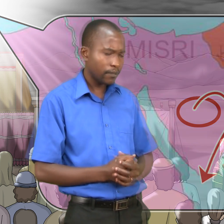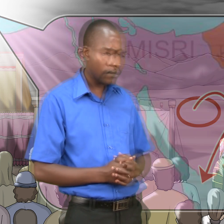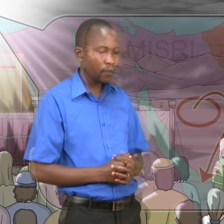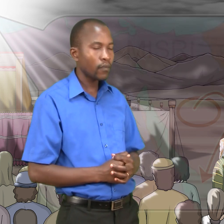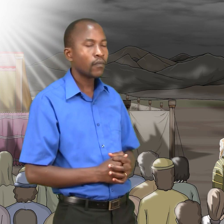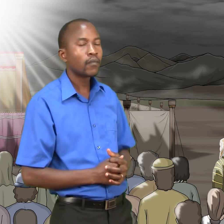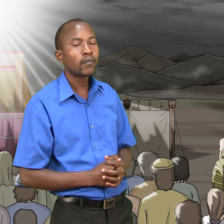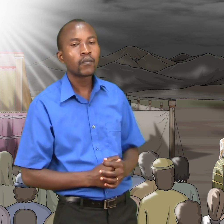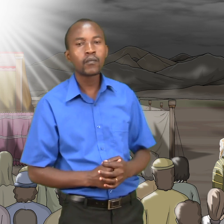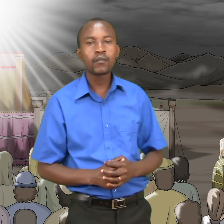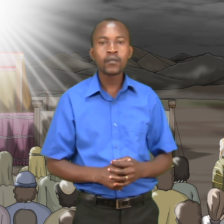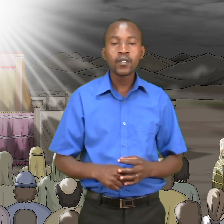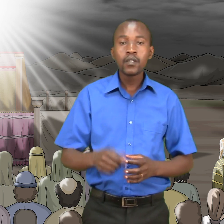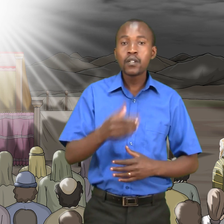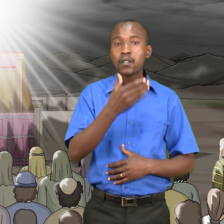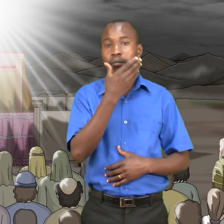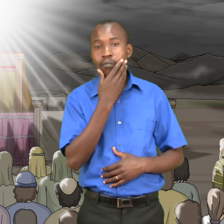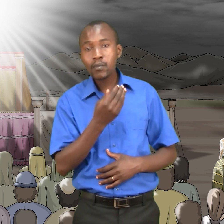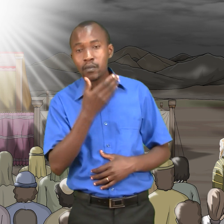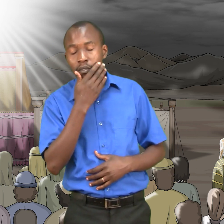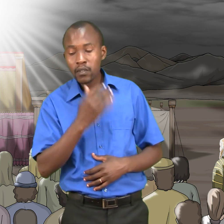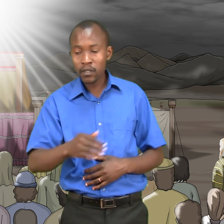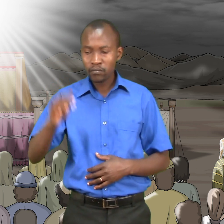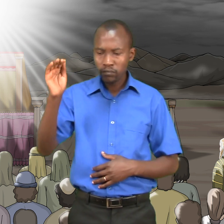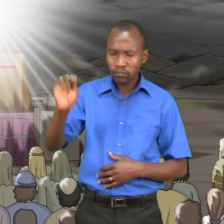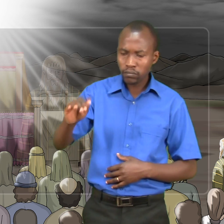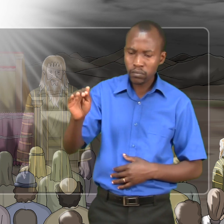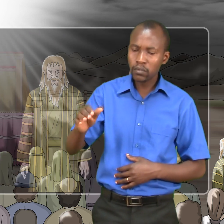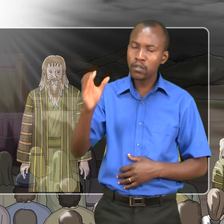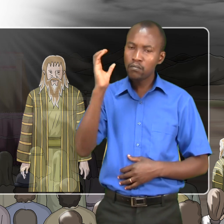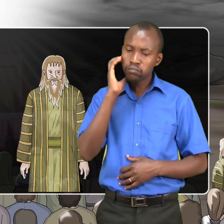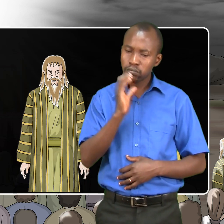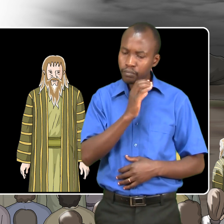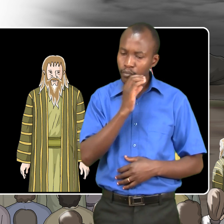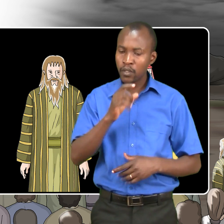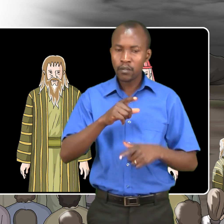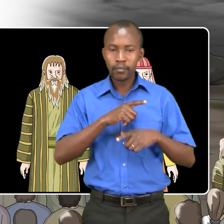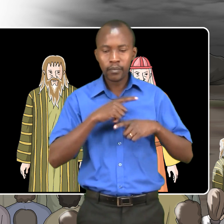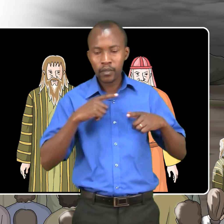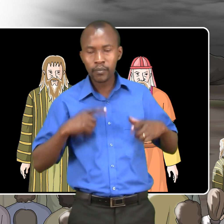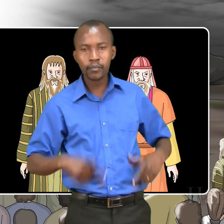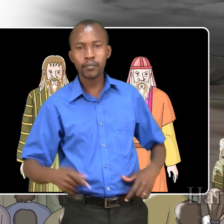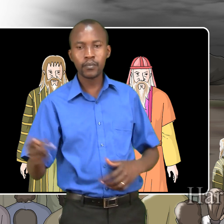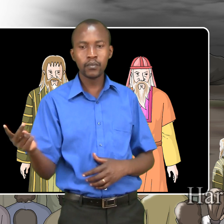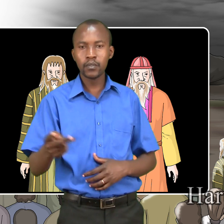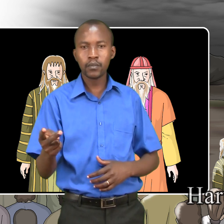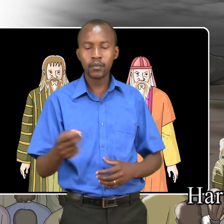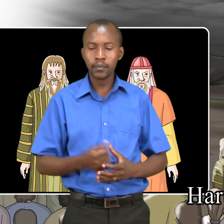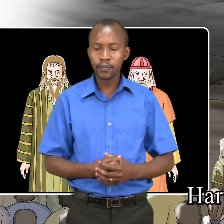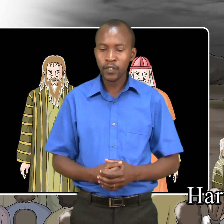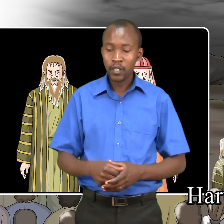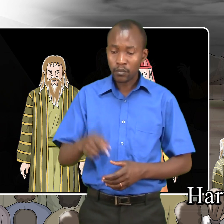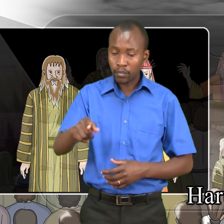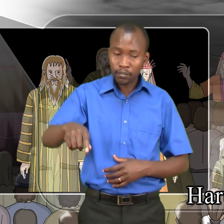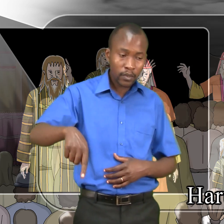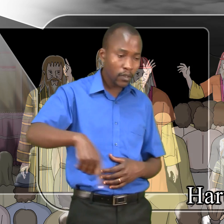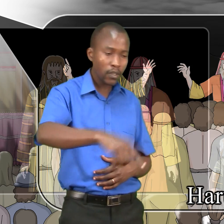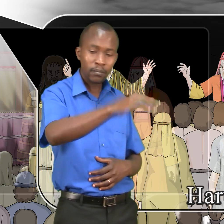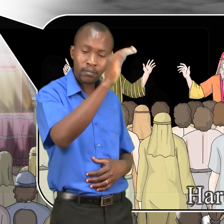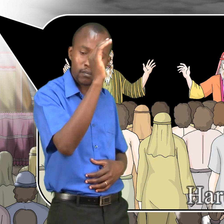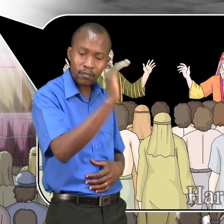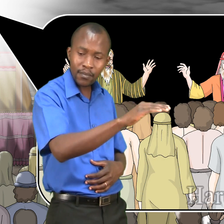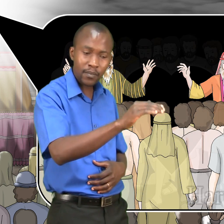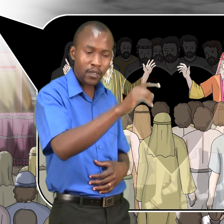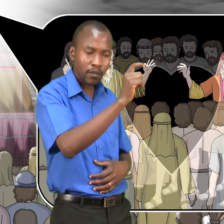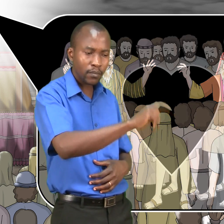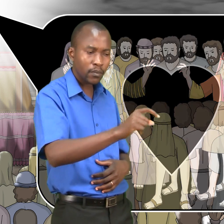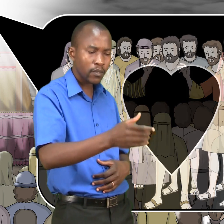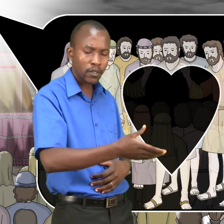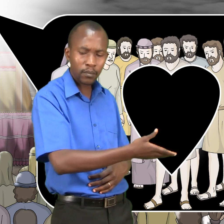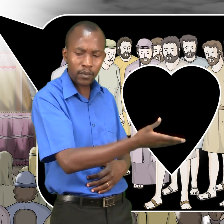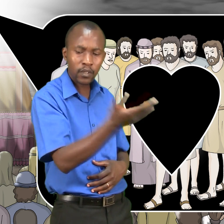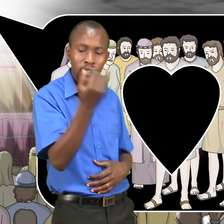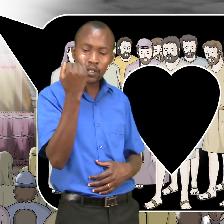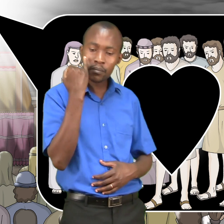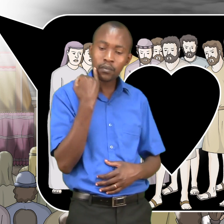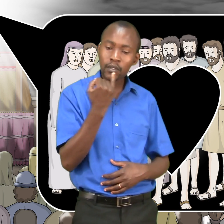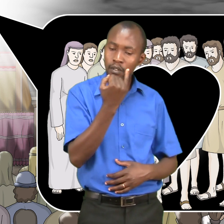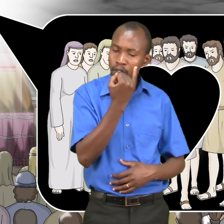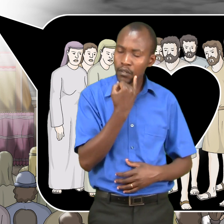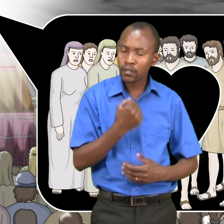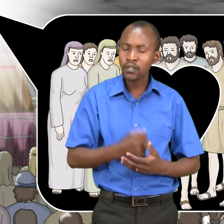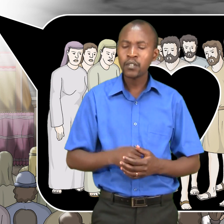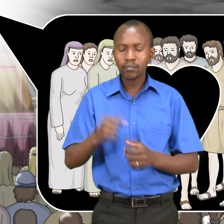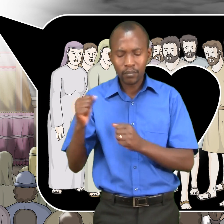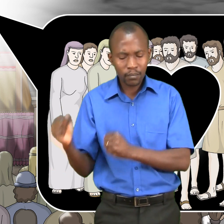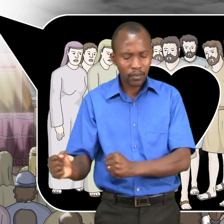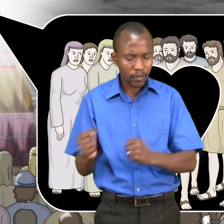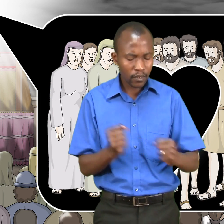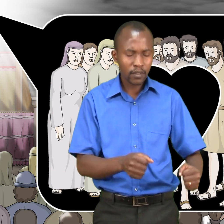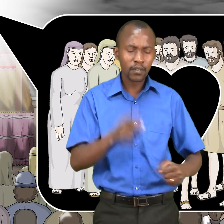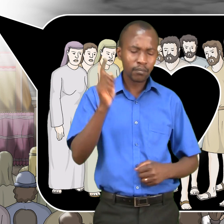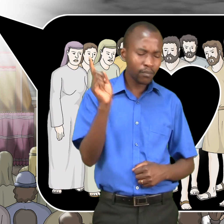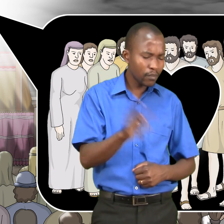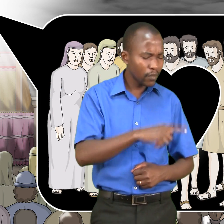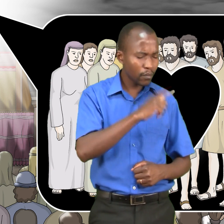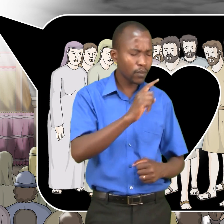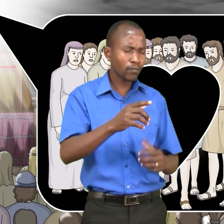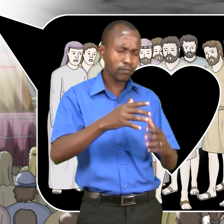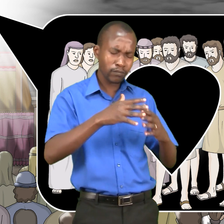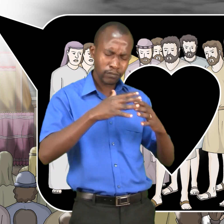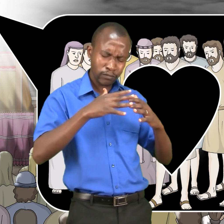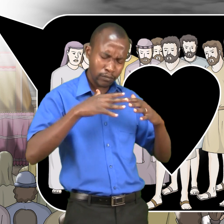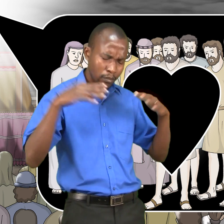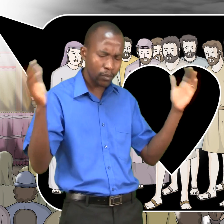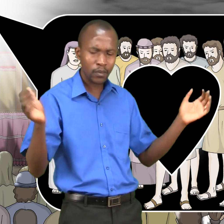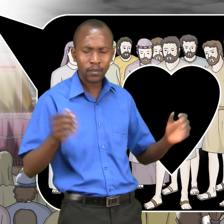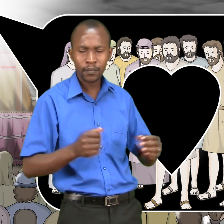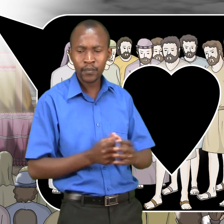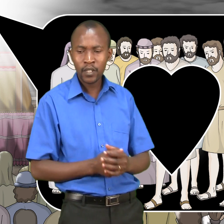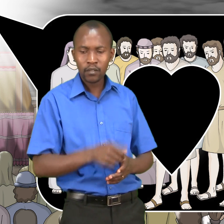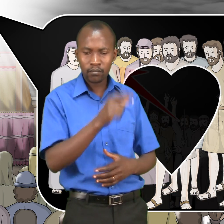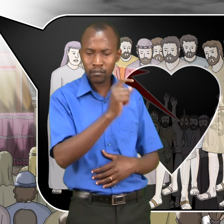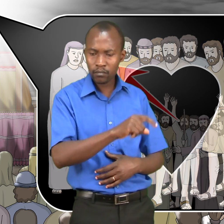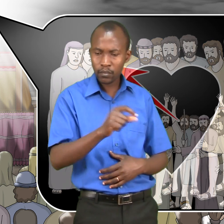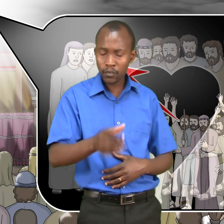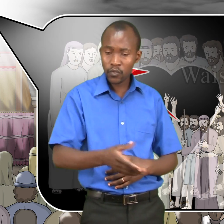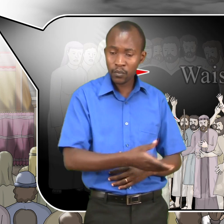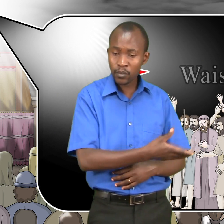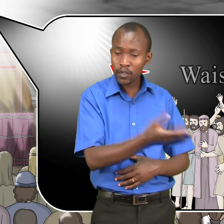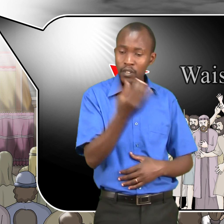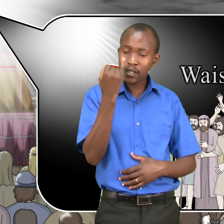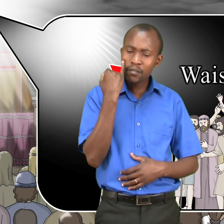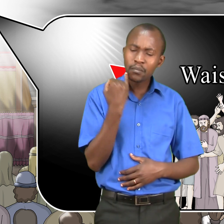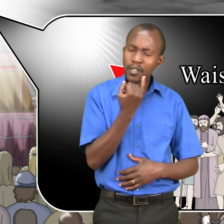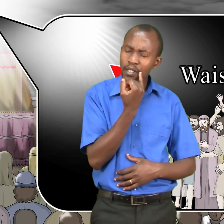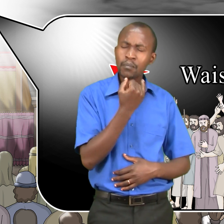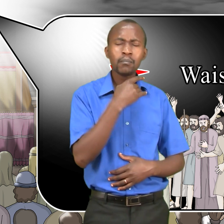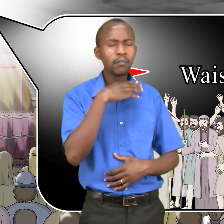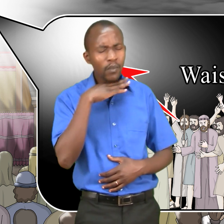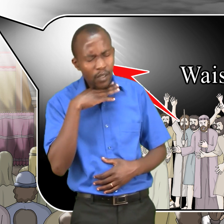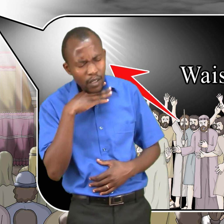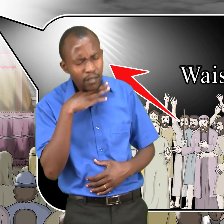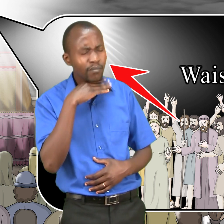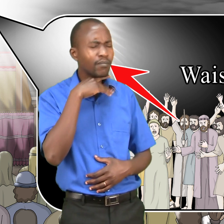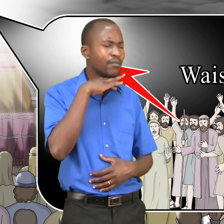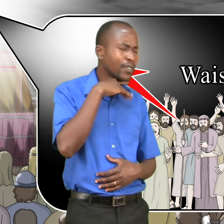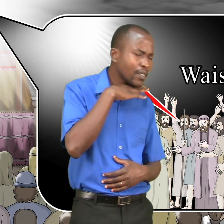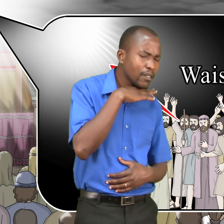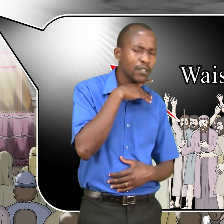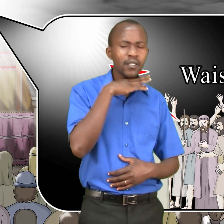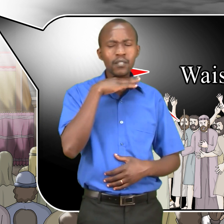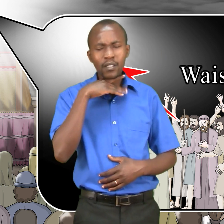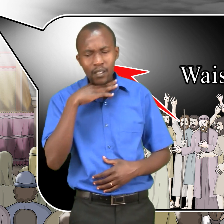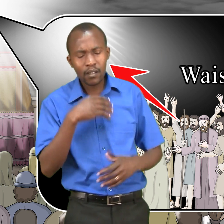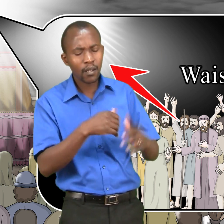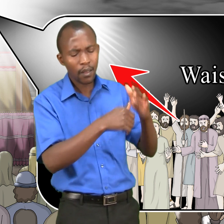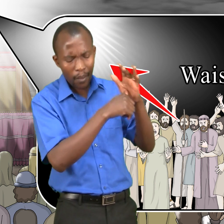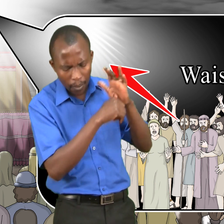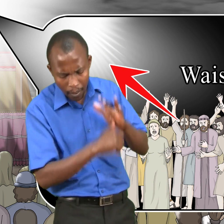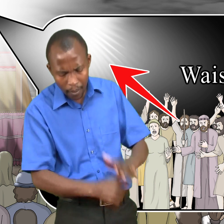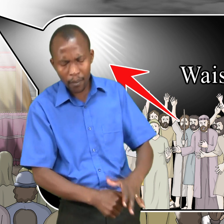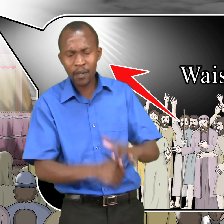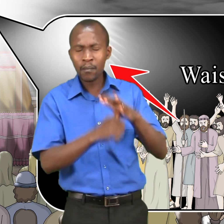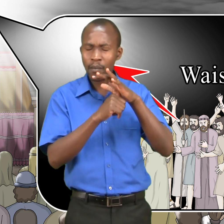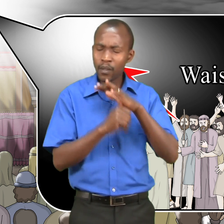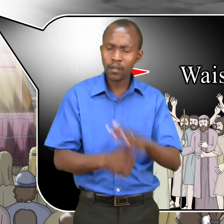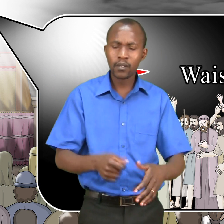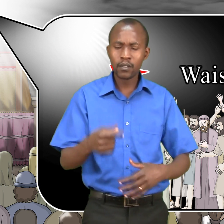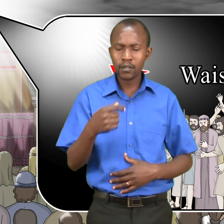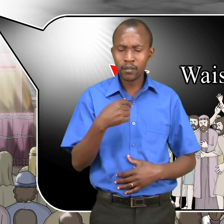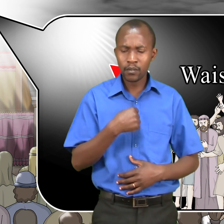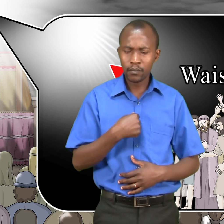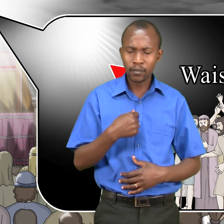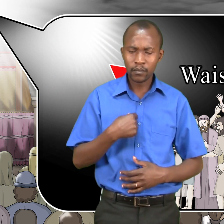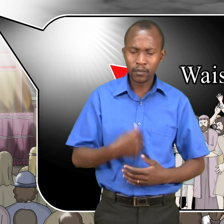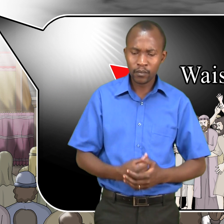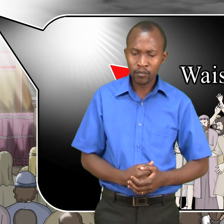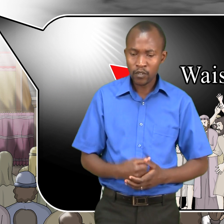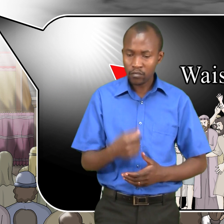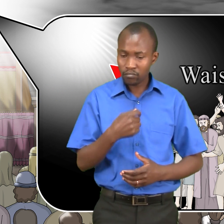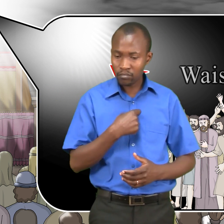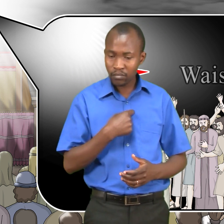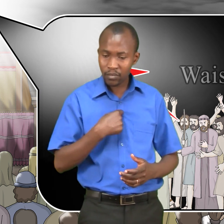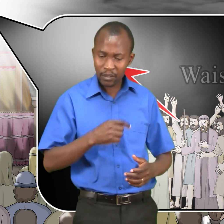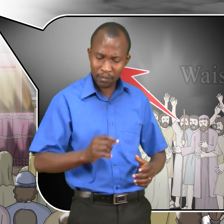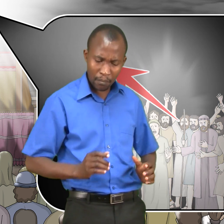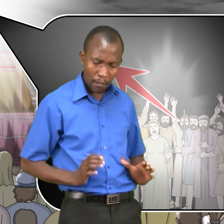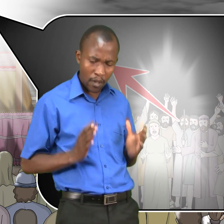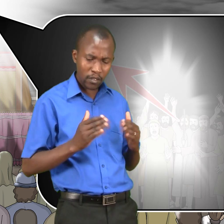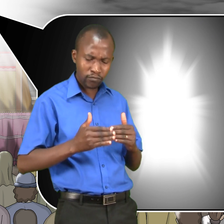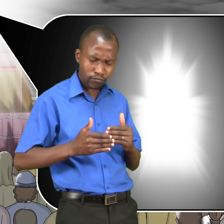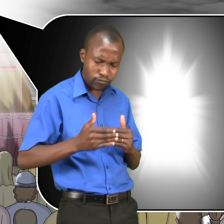Then the LORD said to Moses and Aaron, “How long will this wicked congregation grumble against Me?